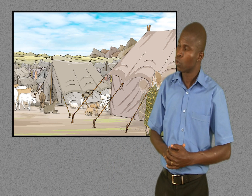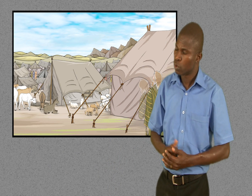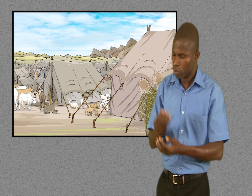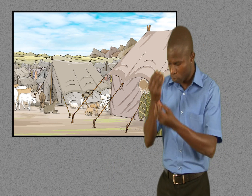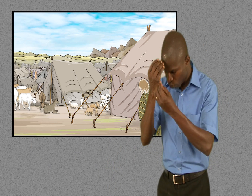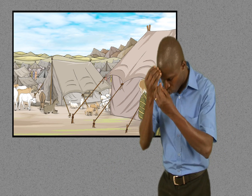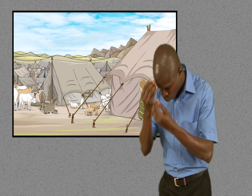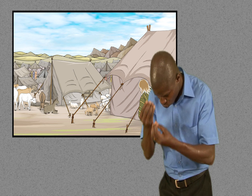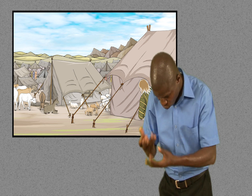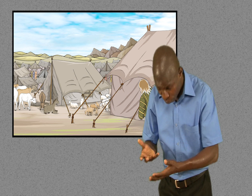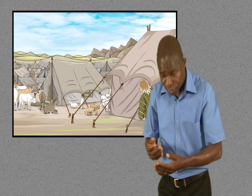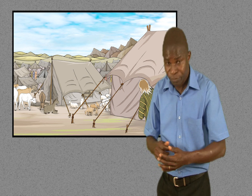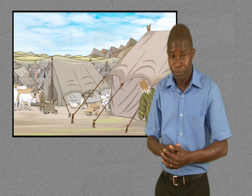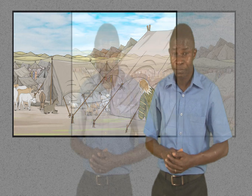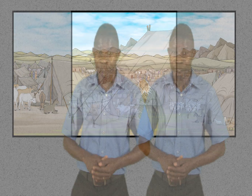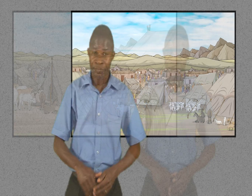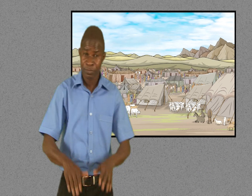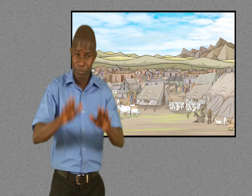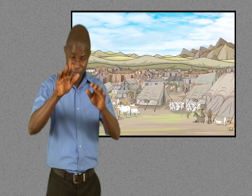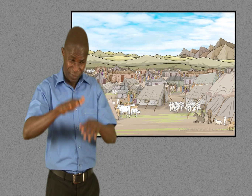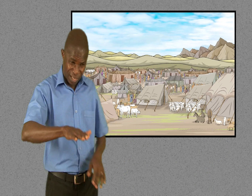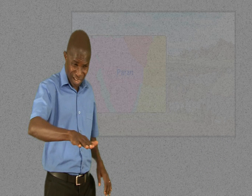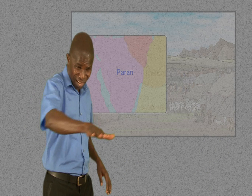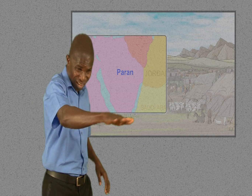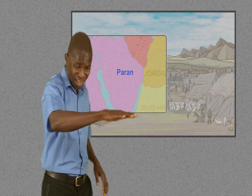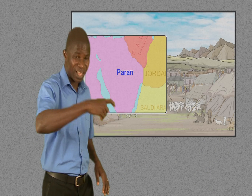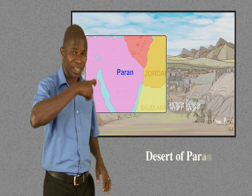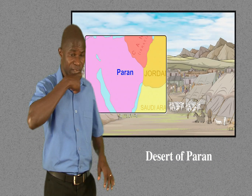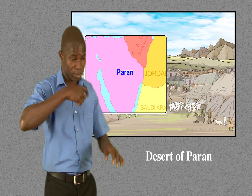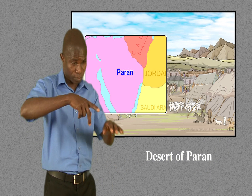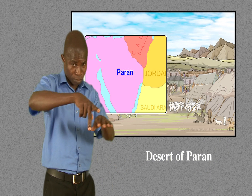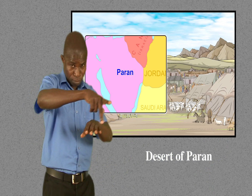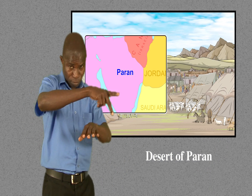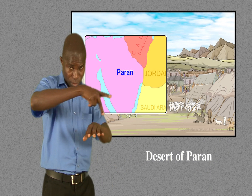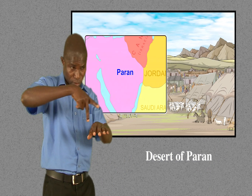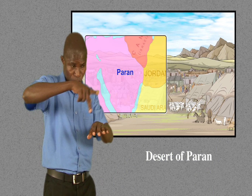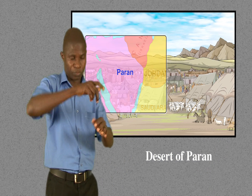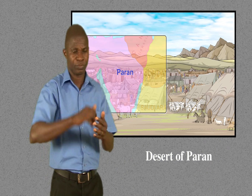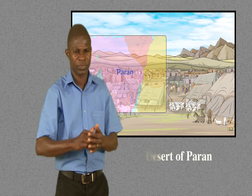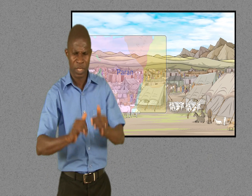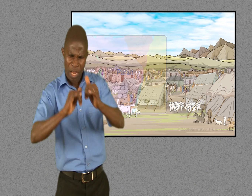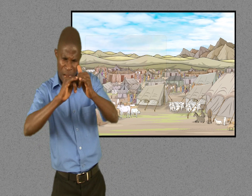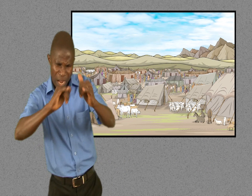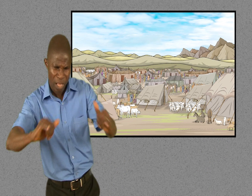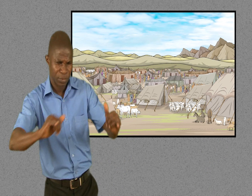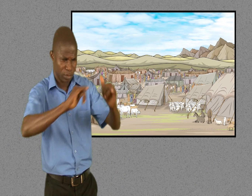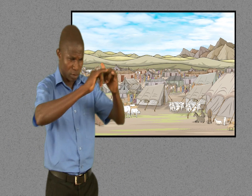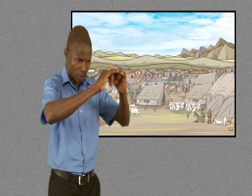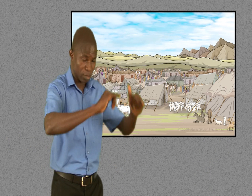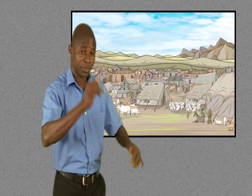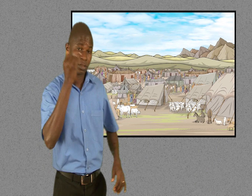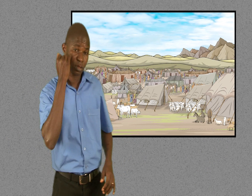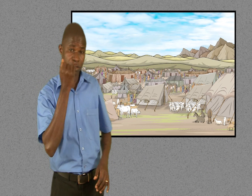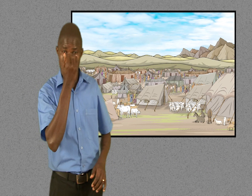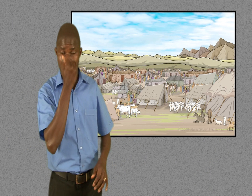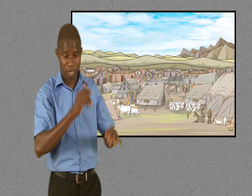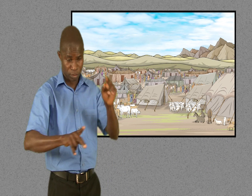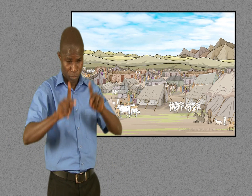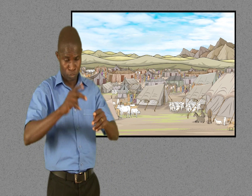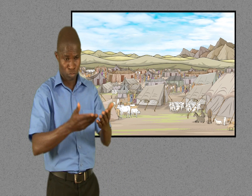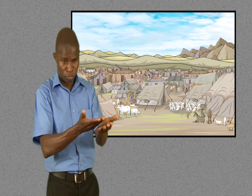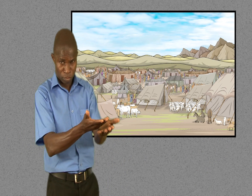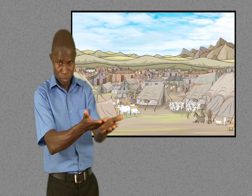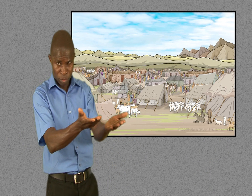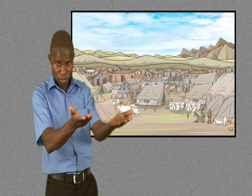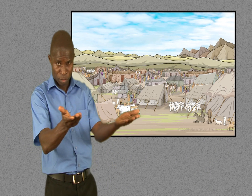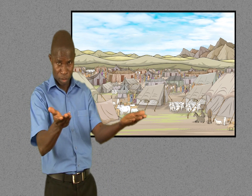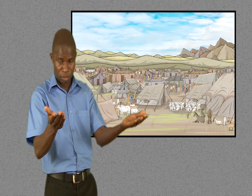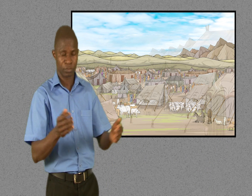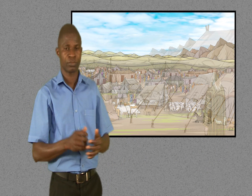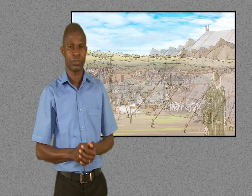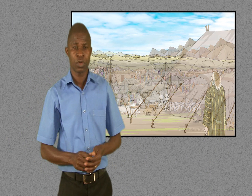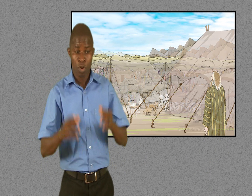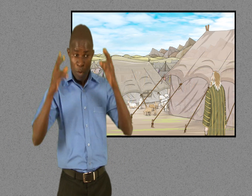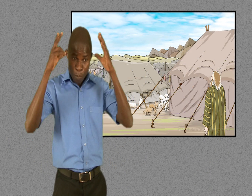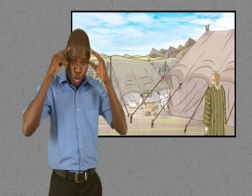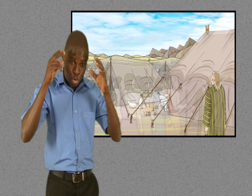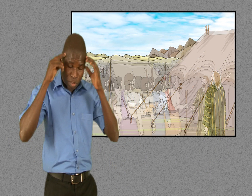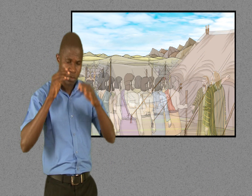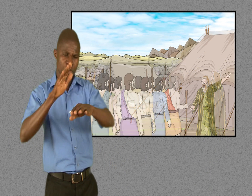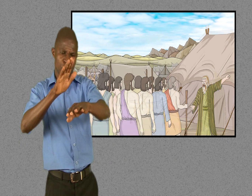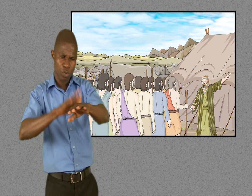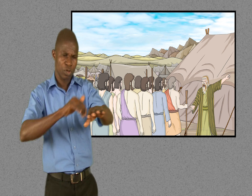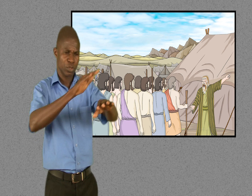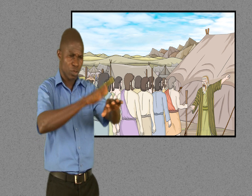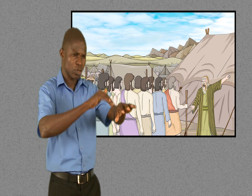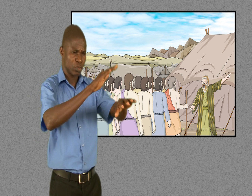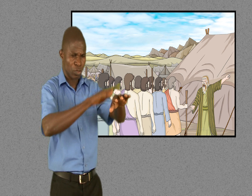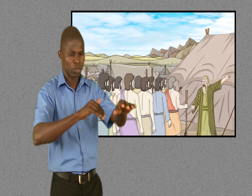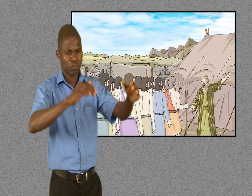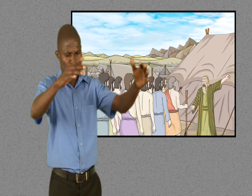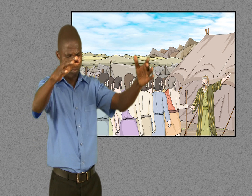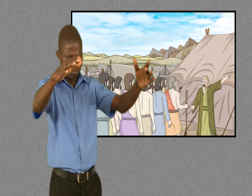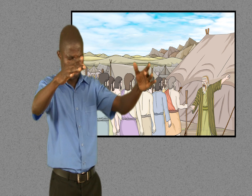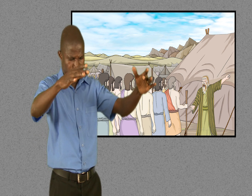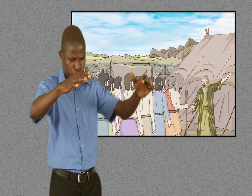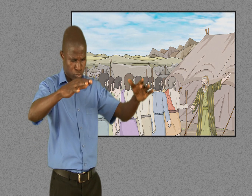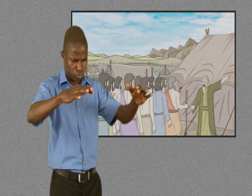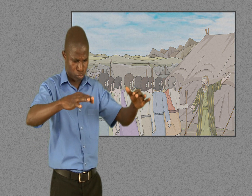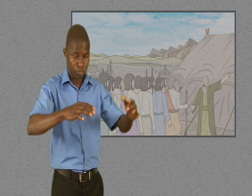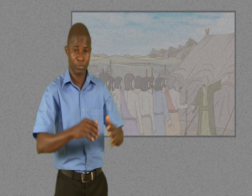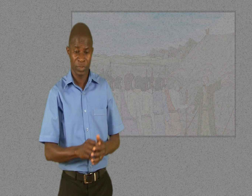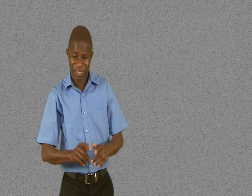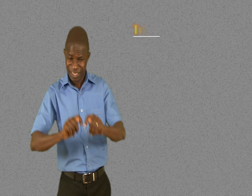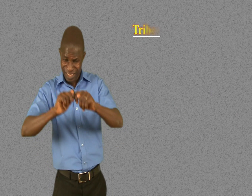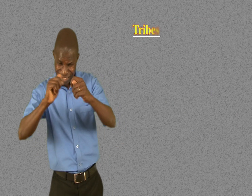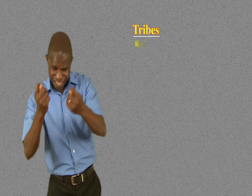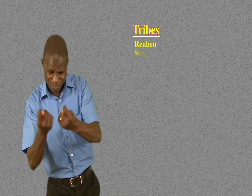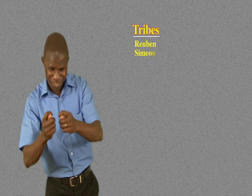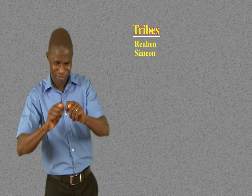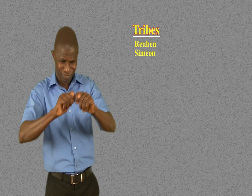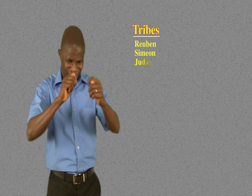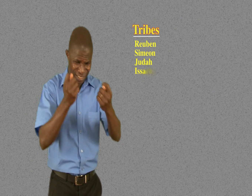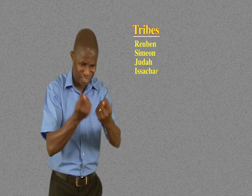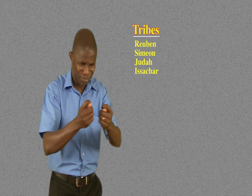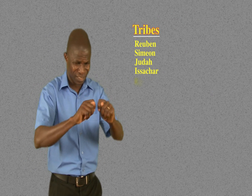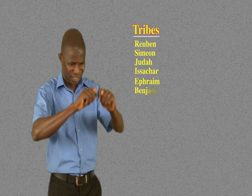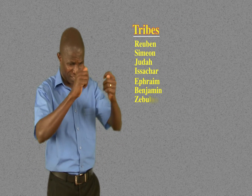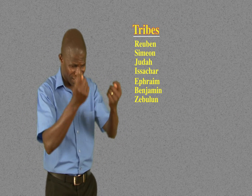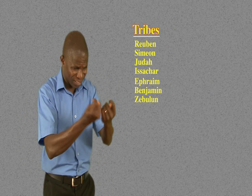So at the consent of the LORD, Moses sent them out from the Wilderness of Paran.